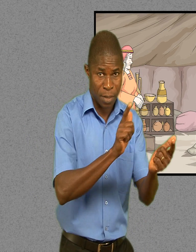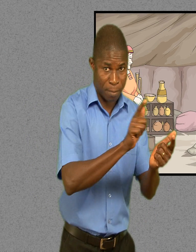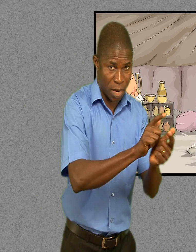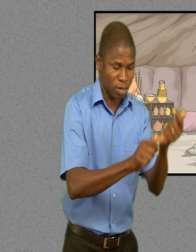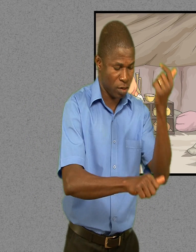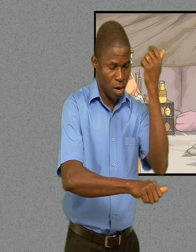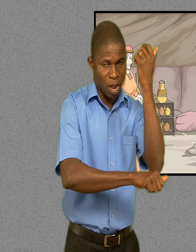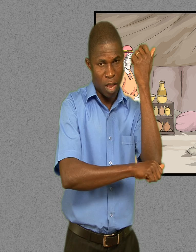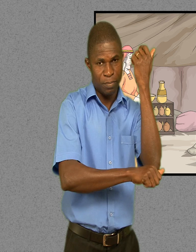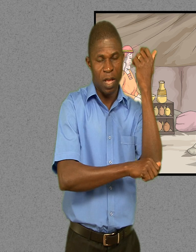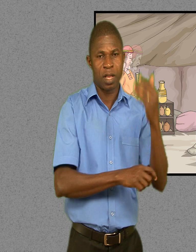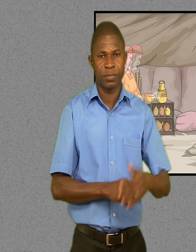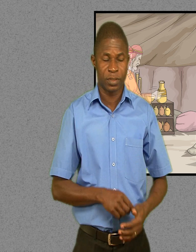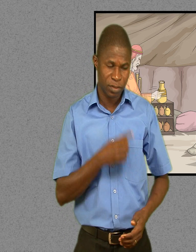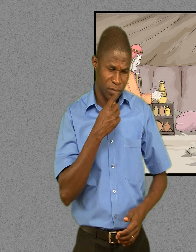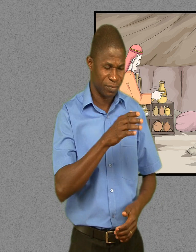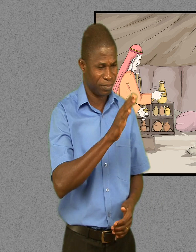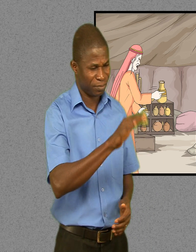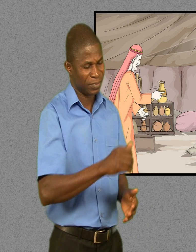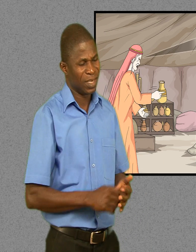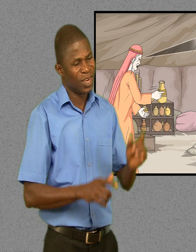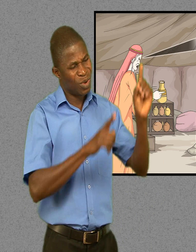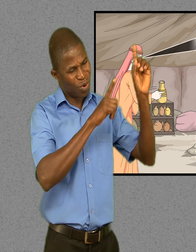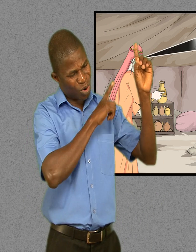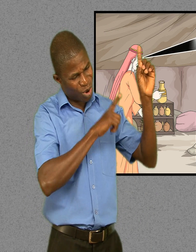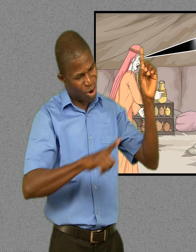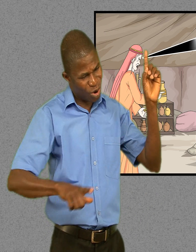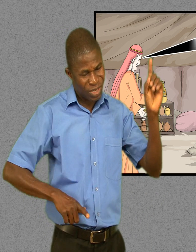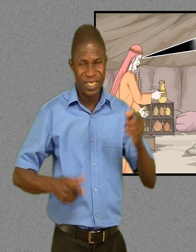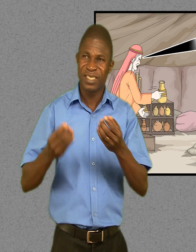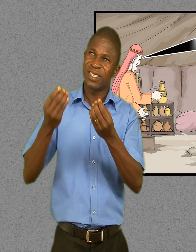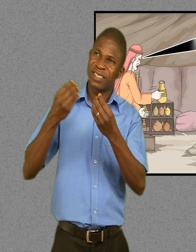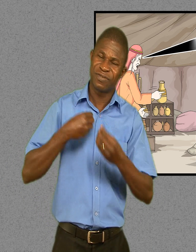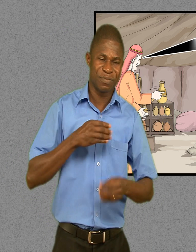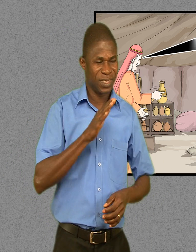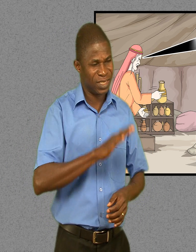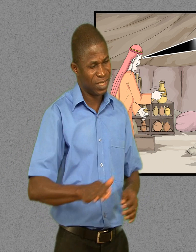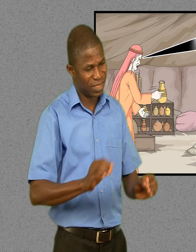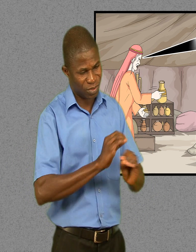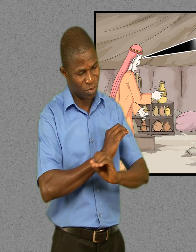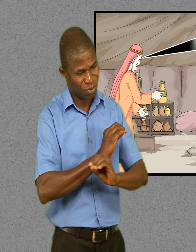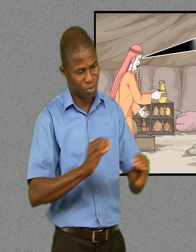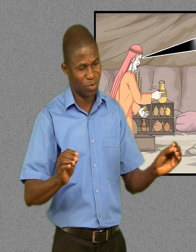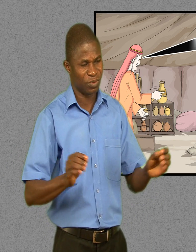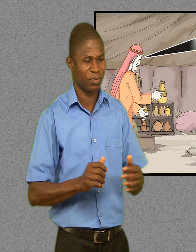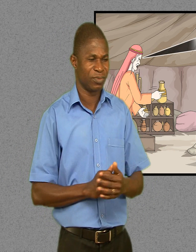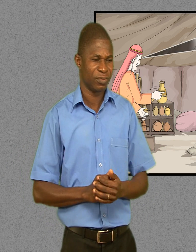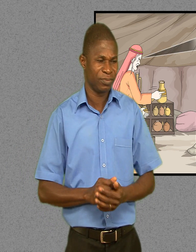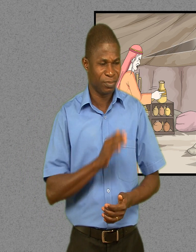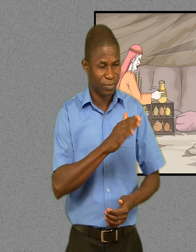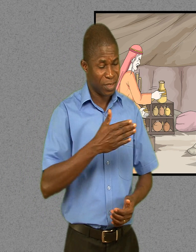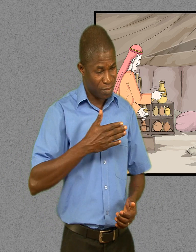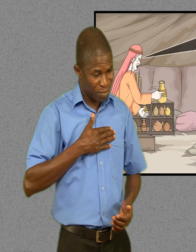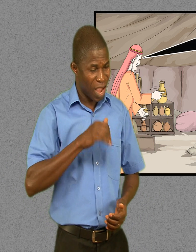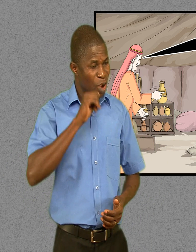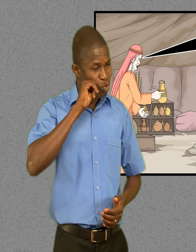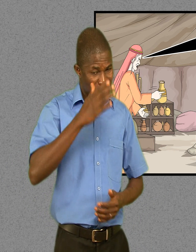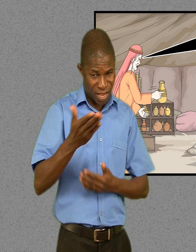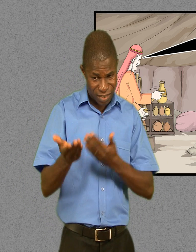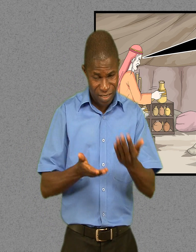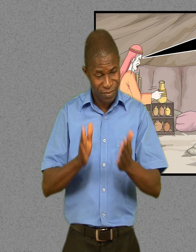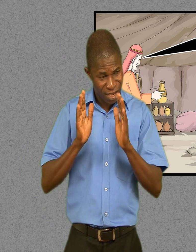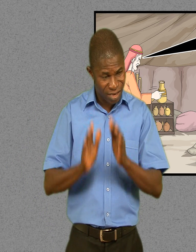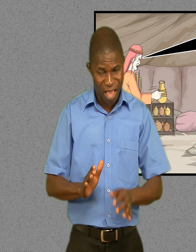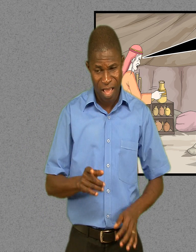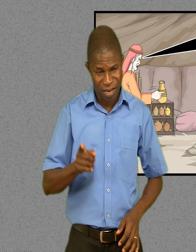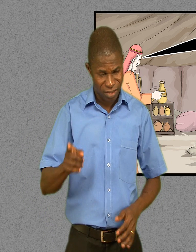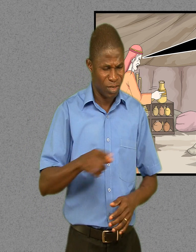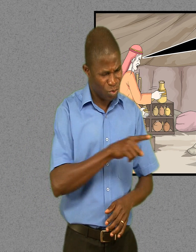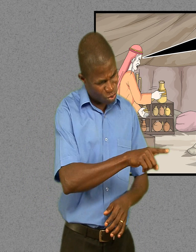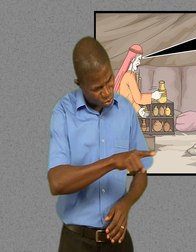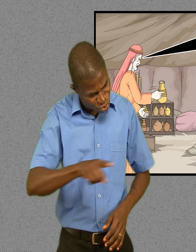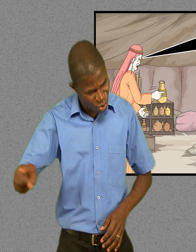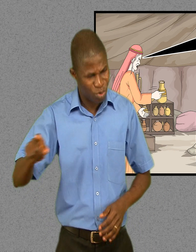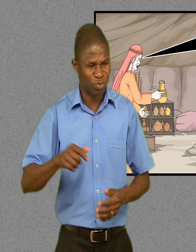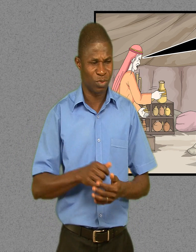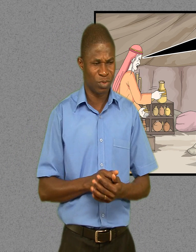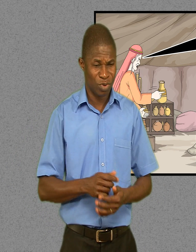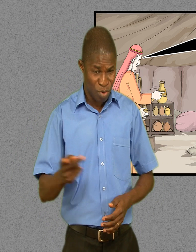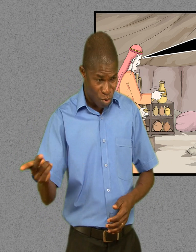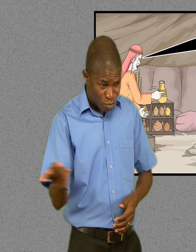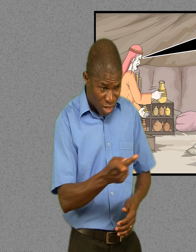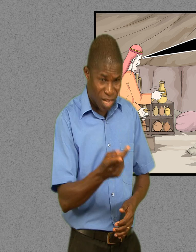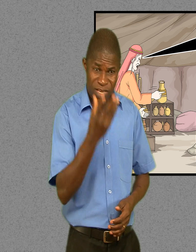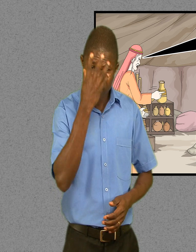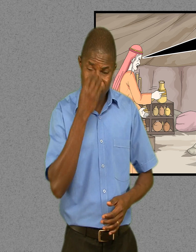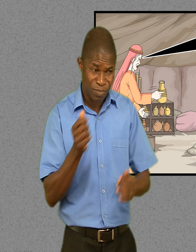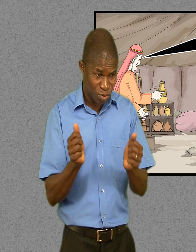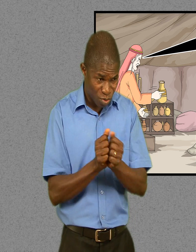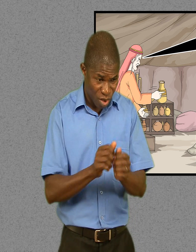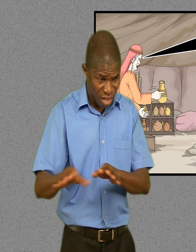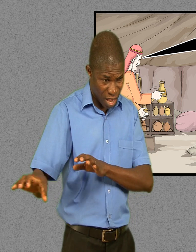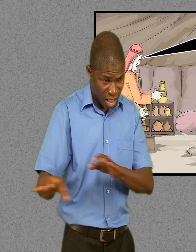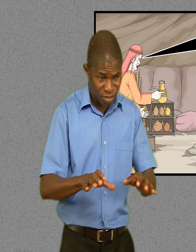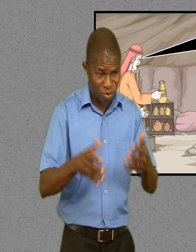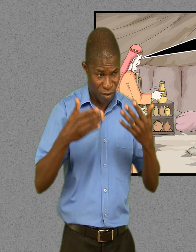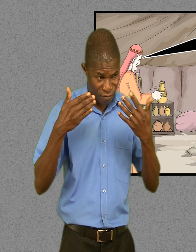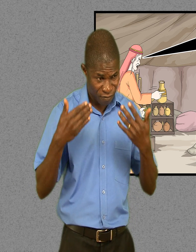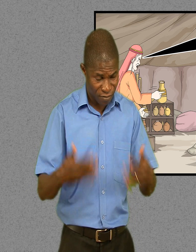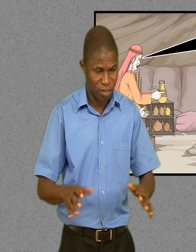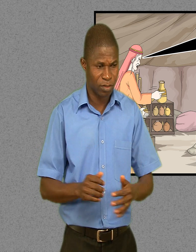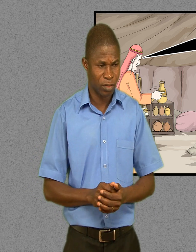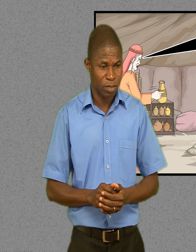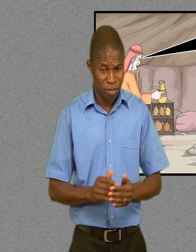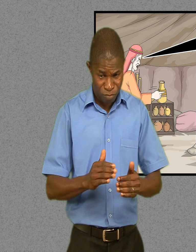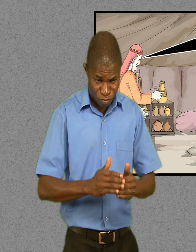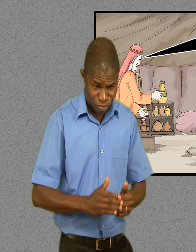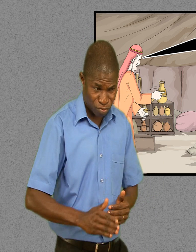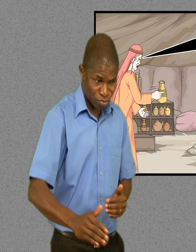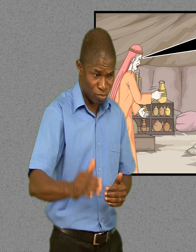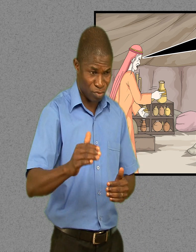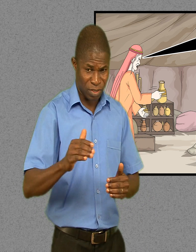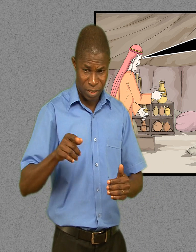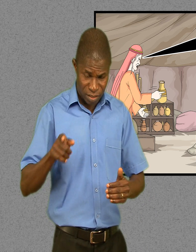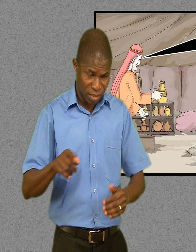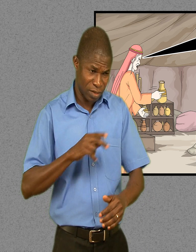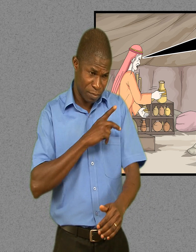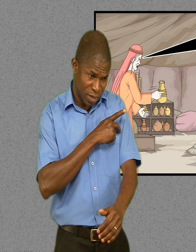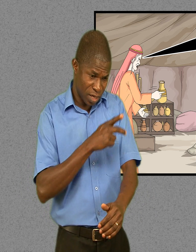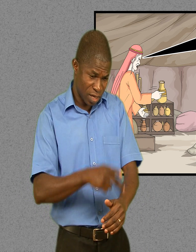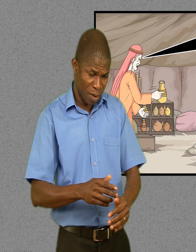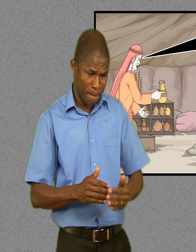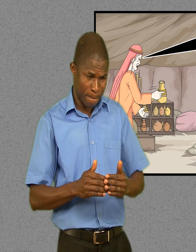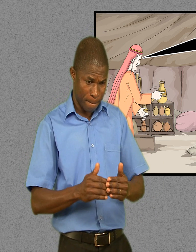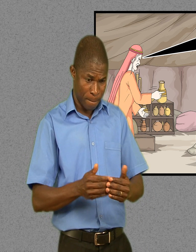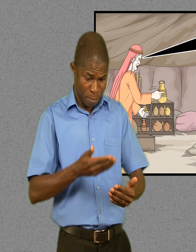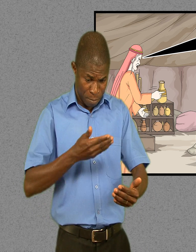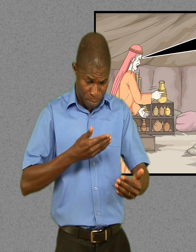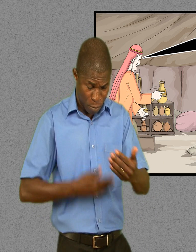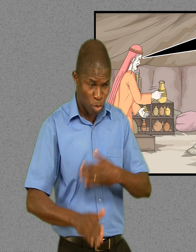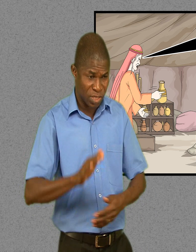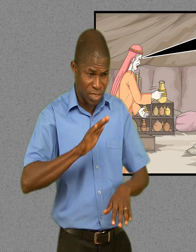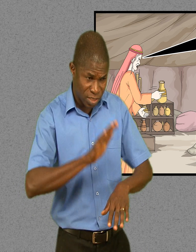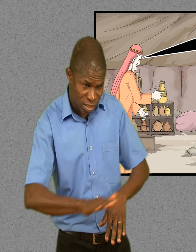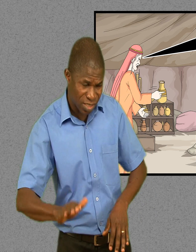So Sarai said to Abram, “Look now, the LORD has prevented me from bearing children. Please go to my maidservant;